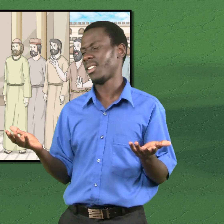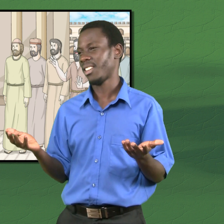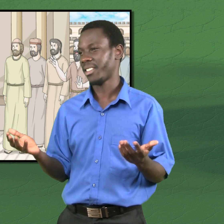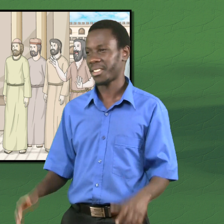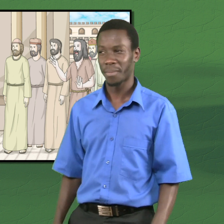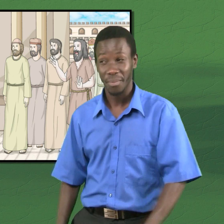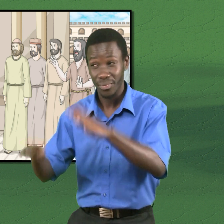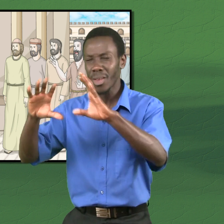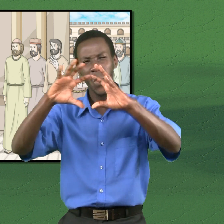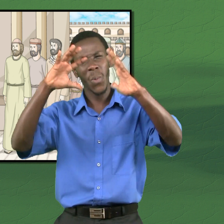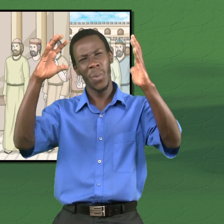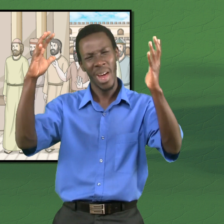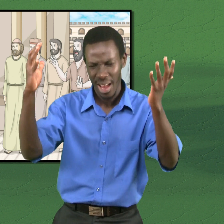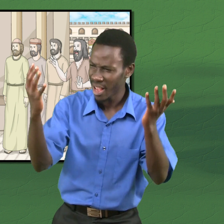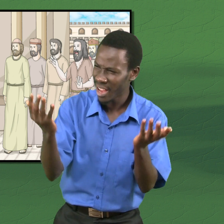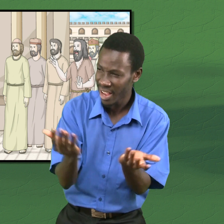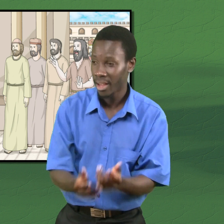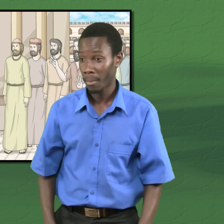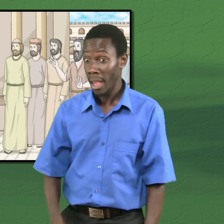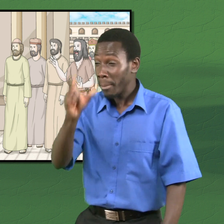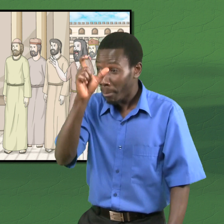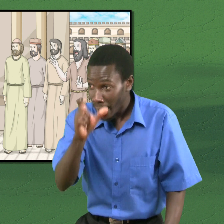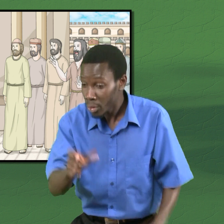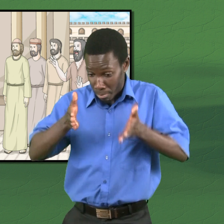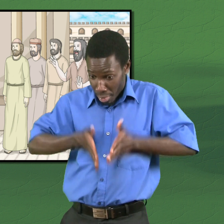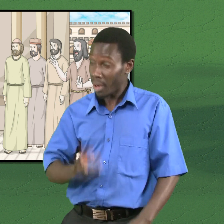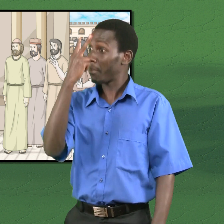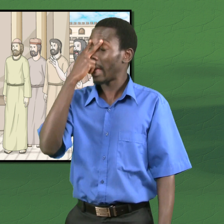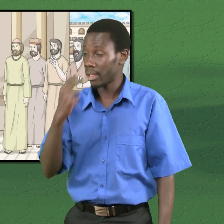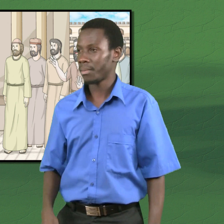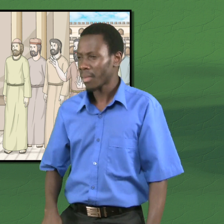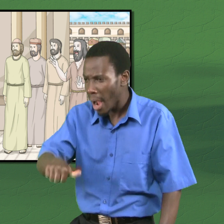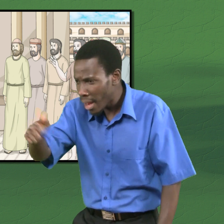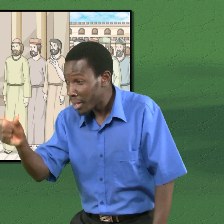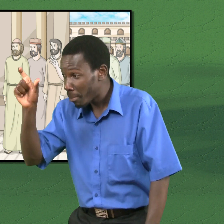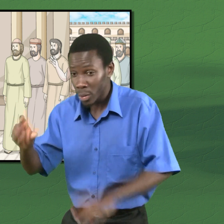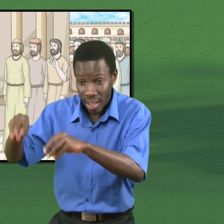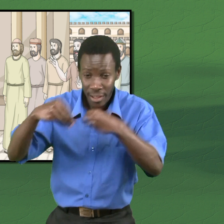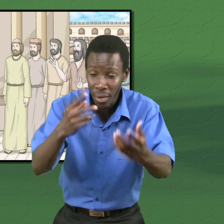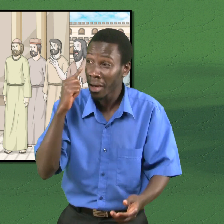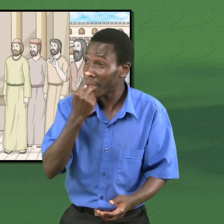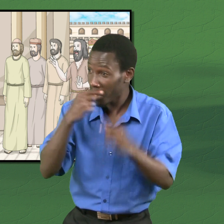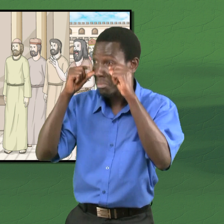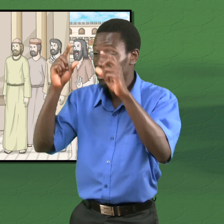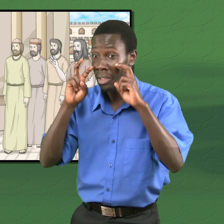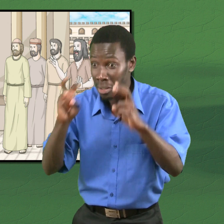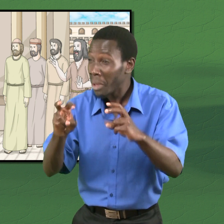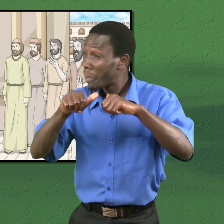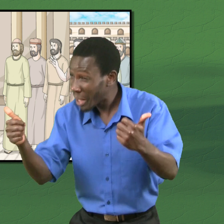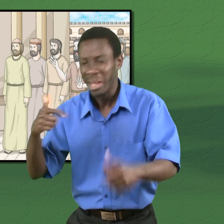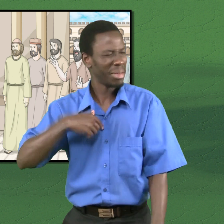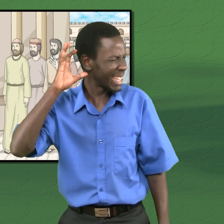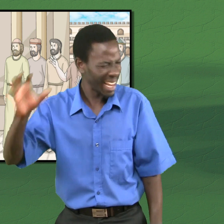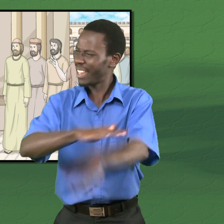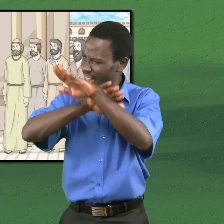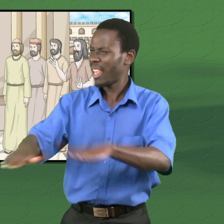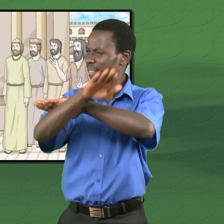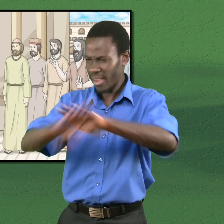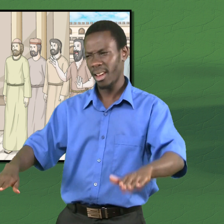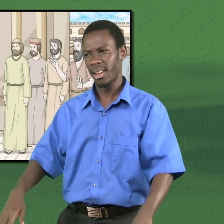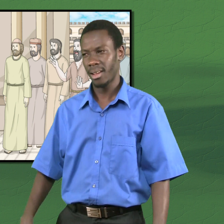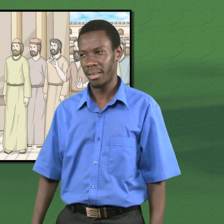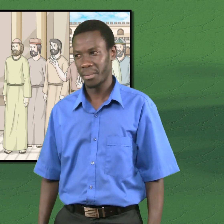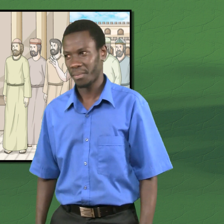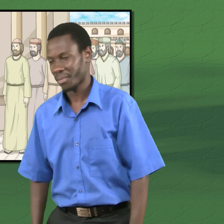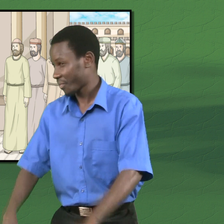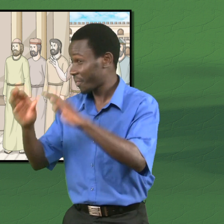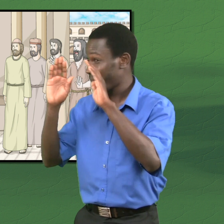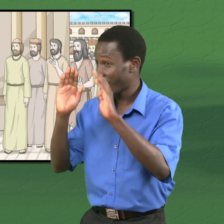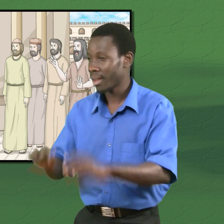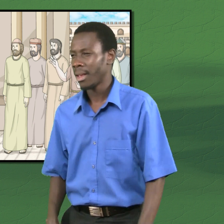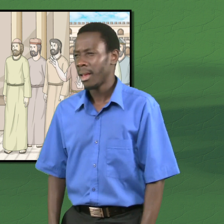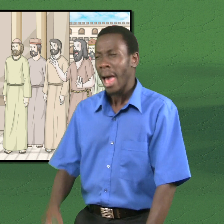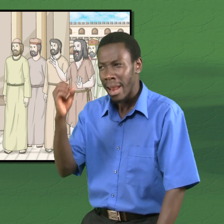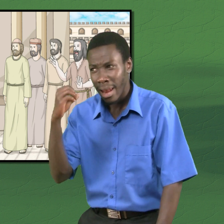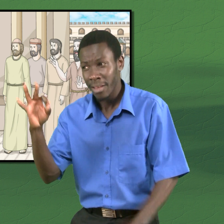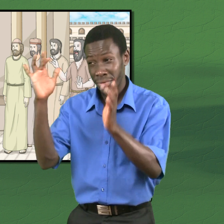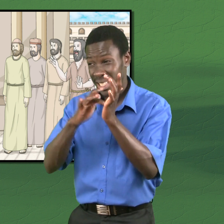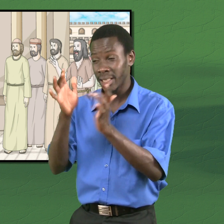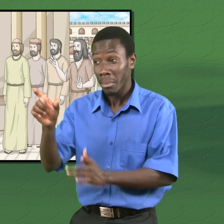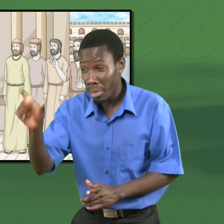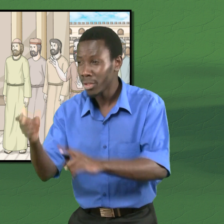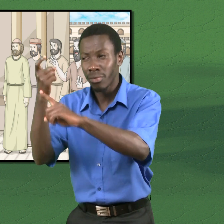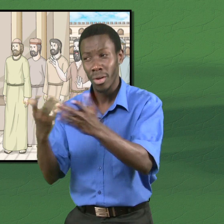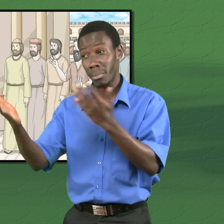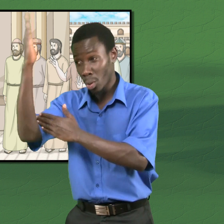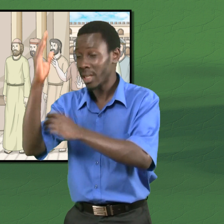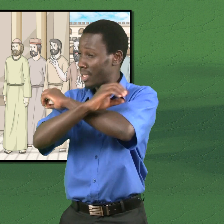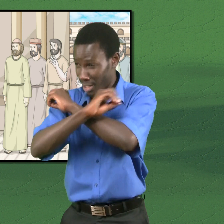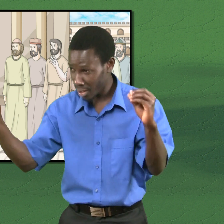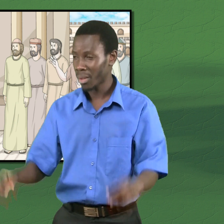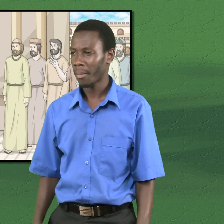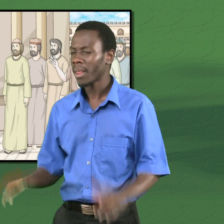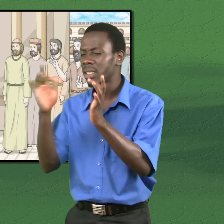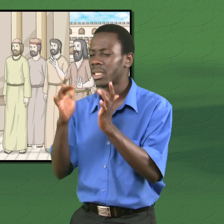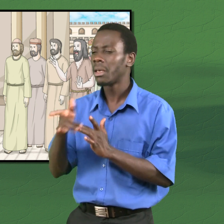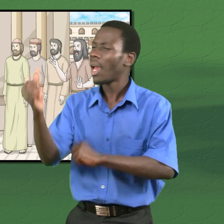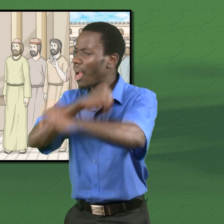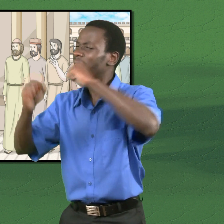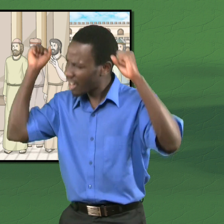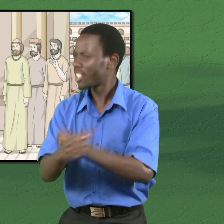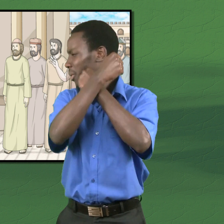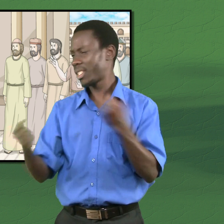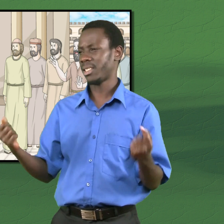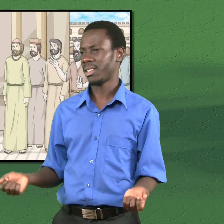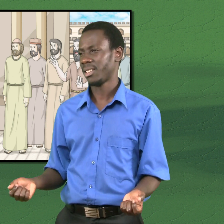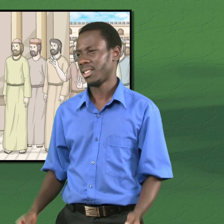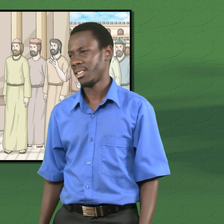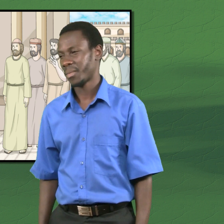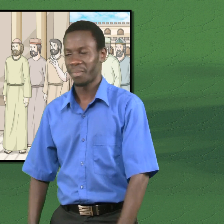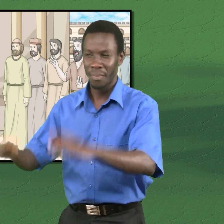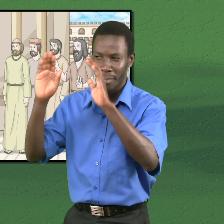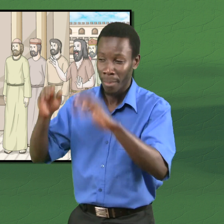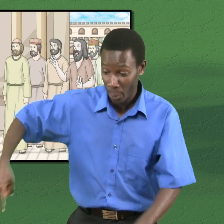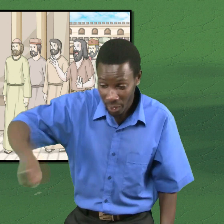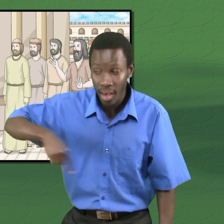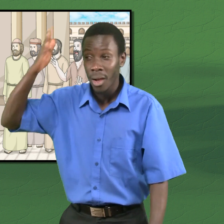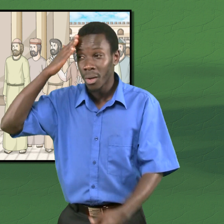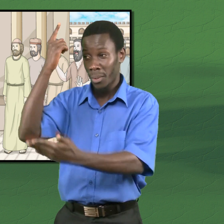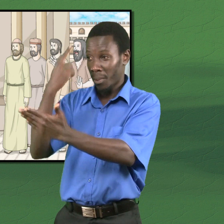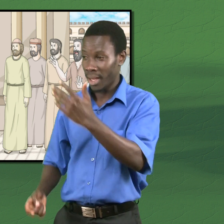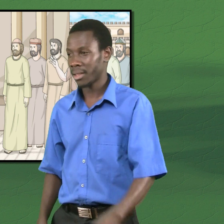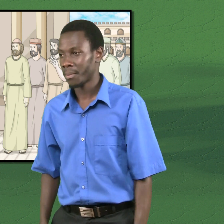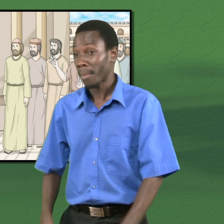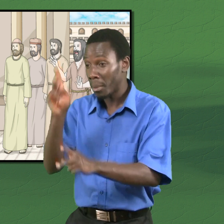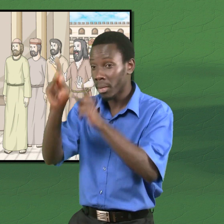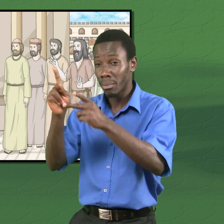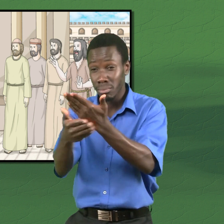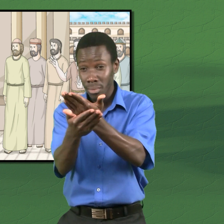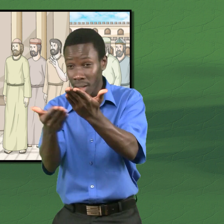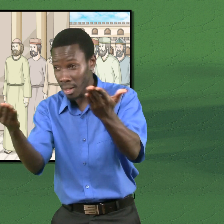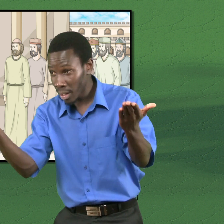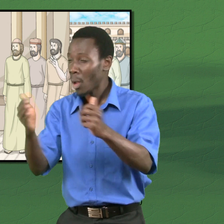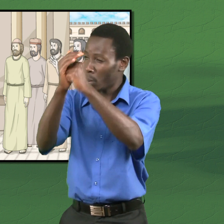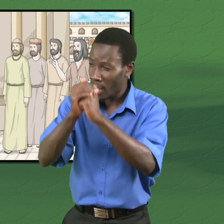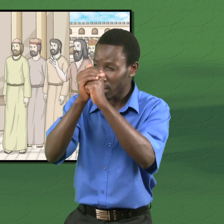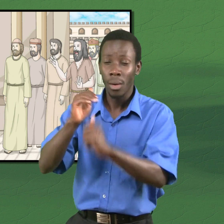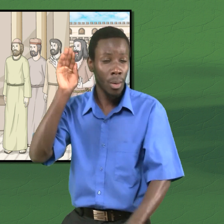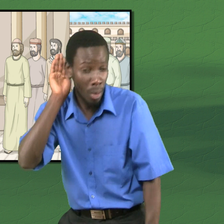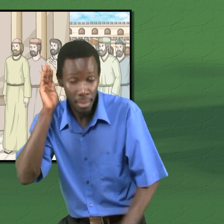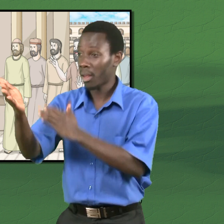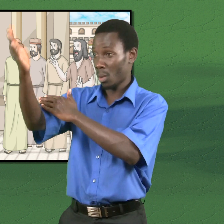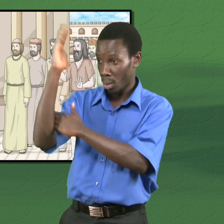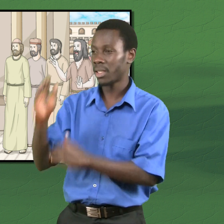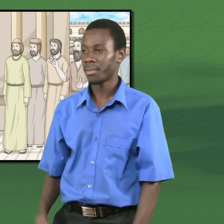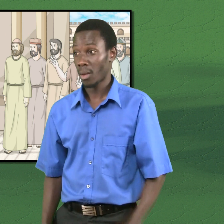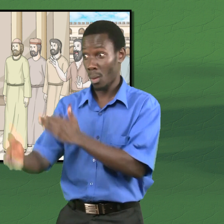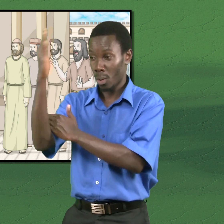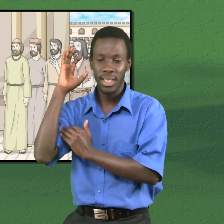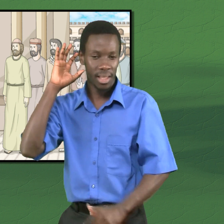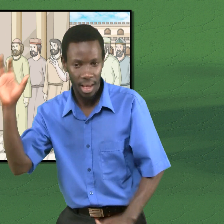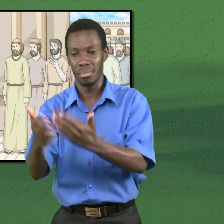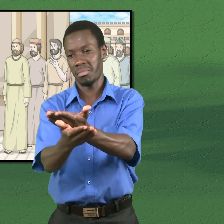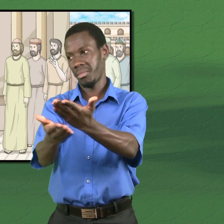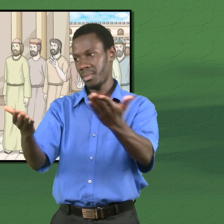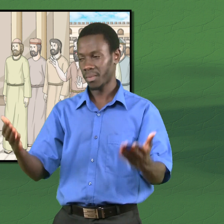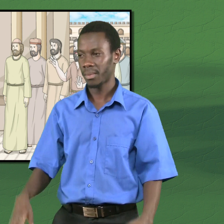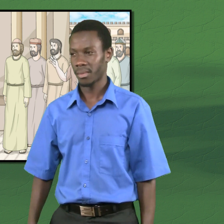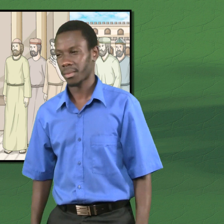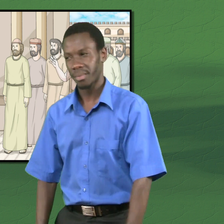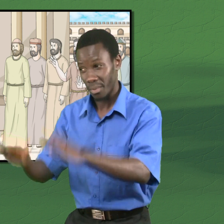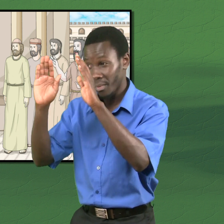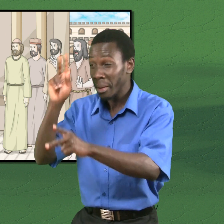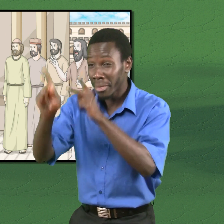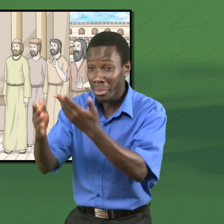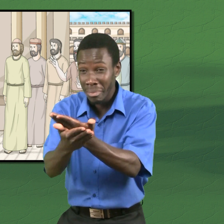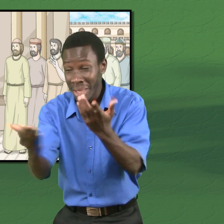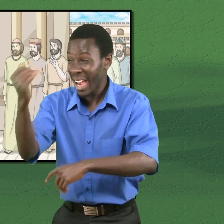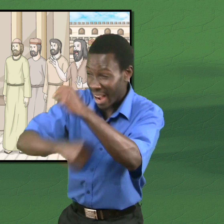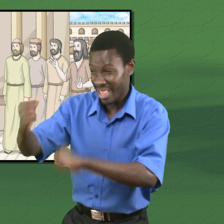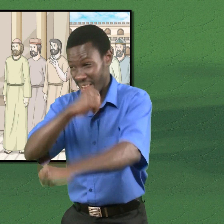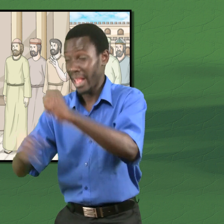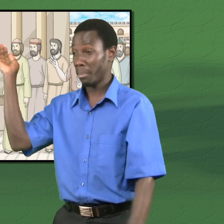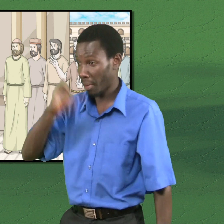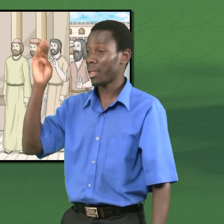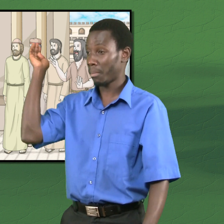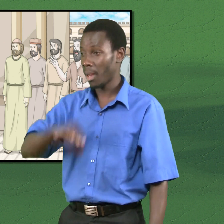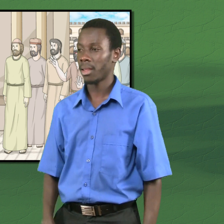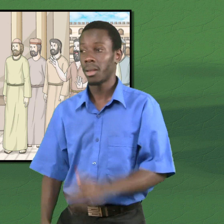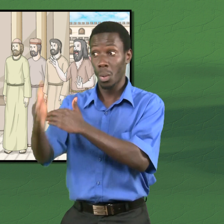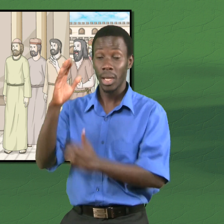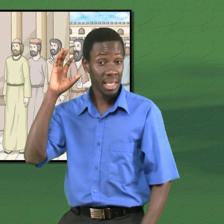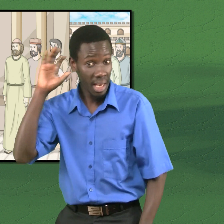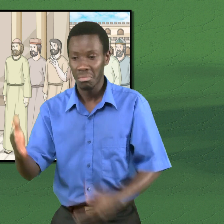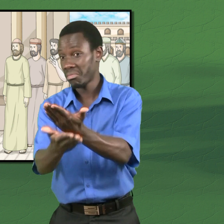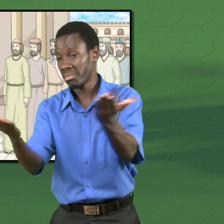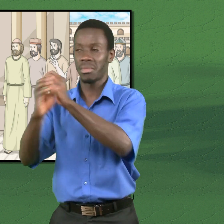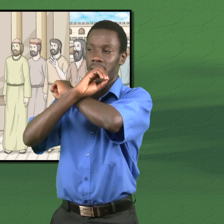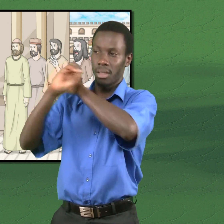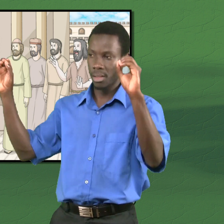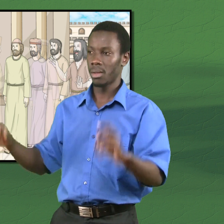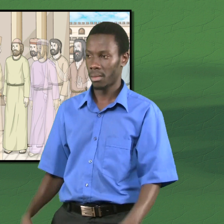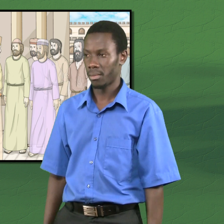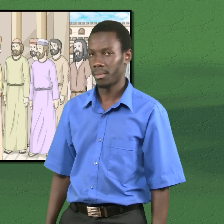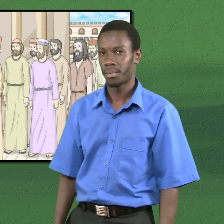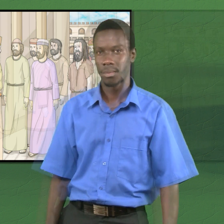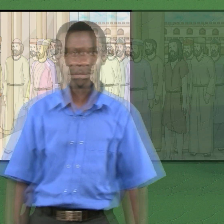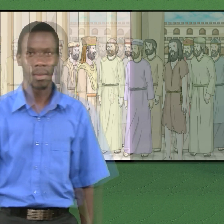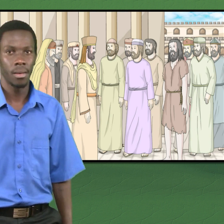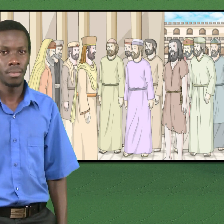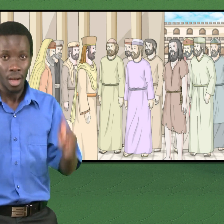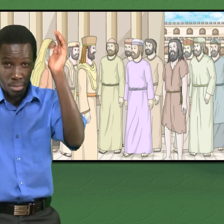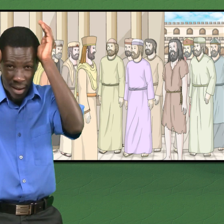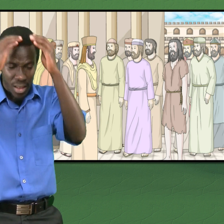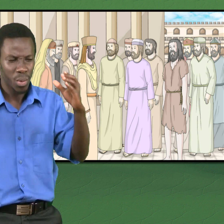We know that God does not listen to sinners, but He does listen to the one who worships Him and does His will. Never before has anyone heard of opening the eyes of a man born blind.